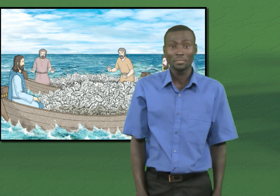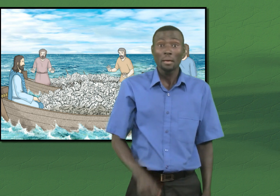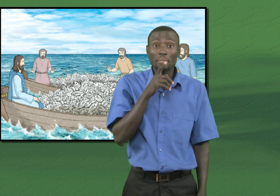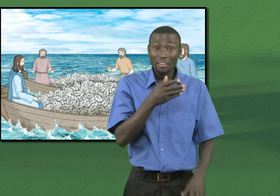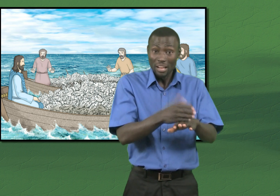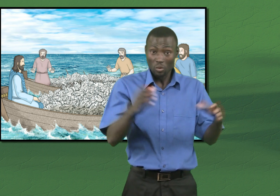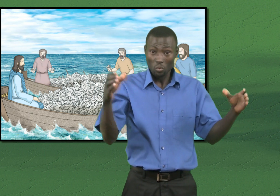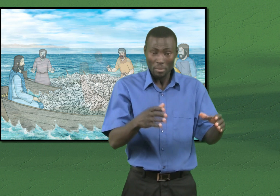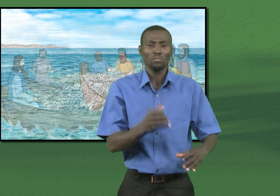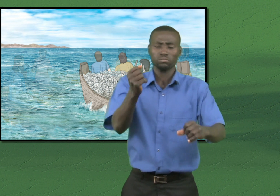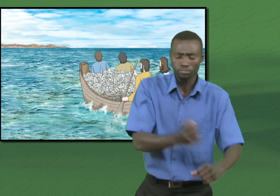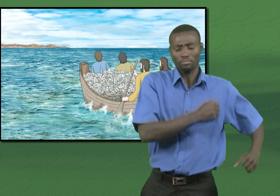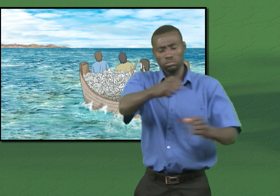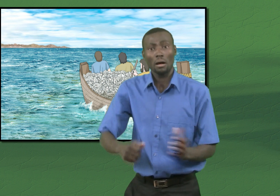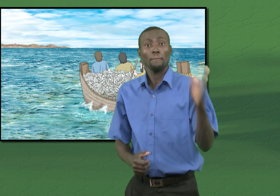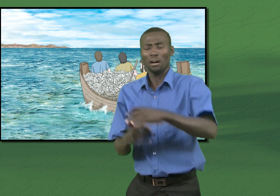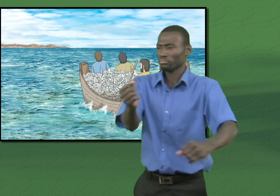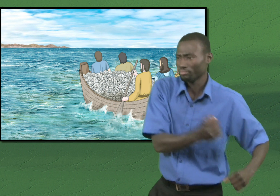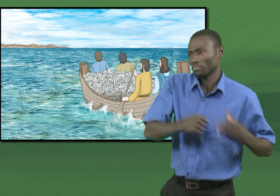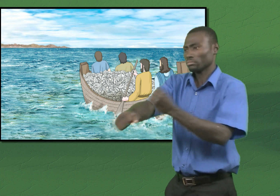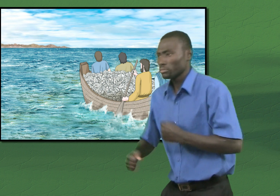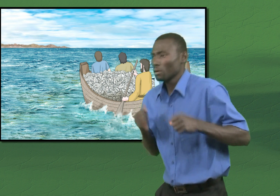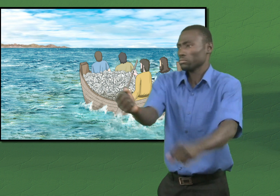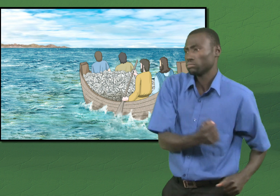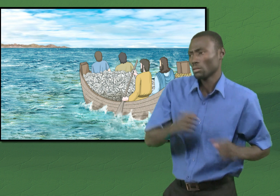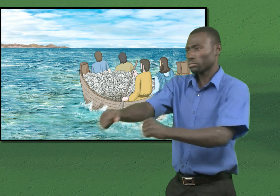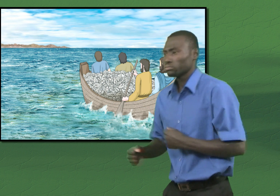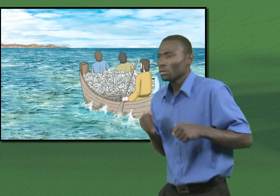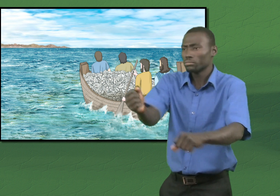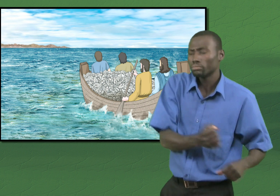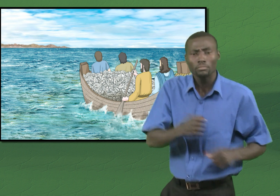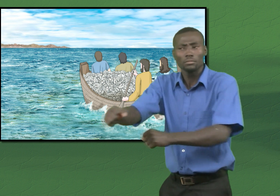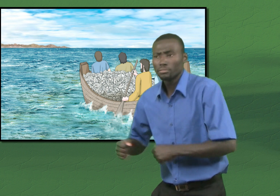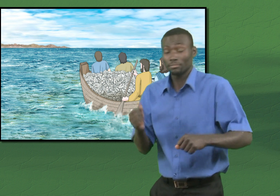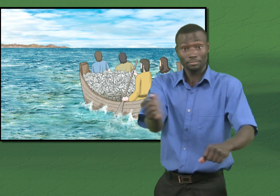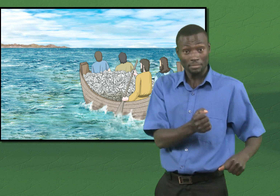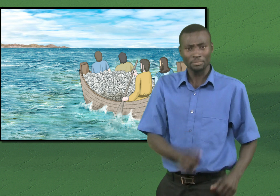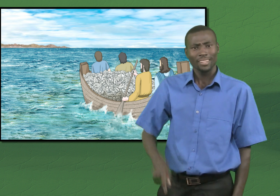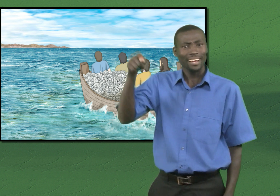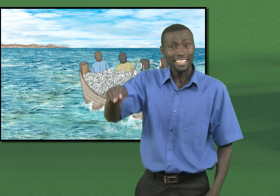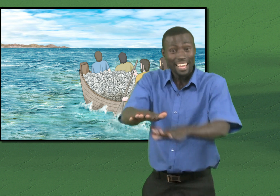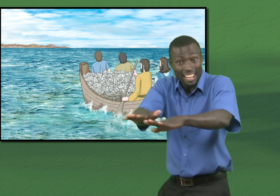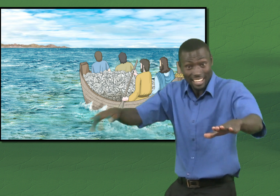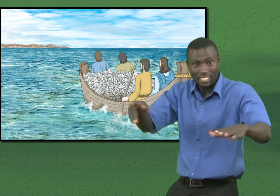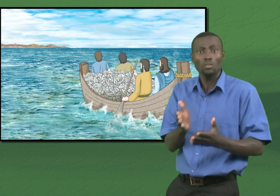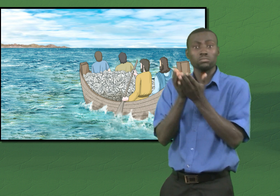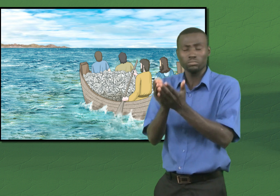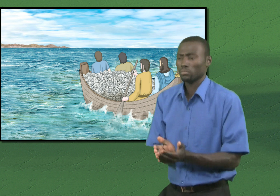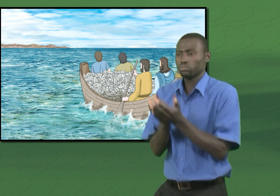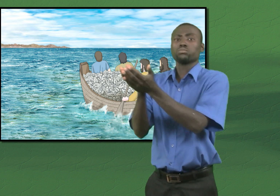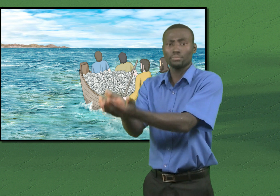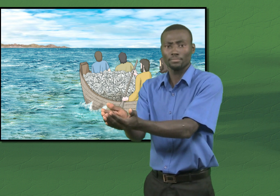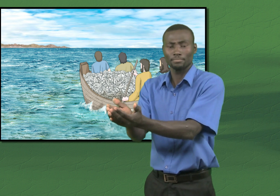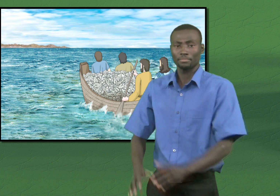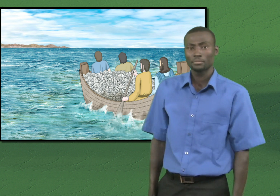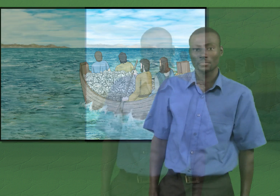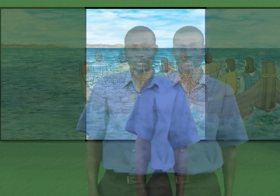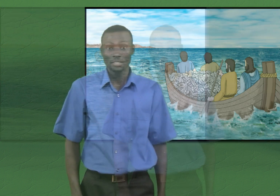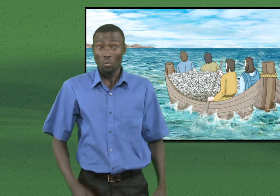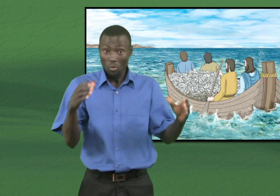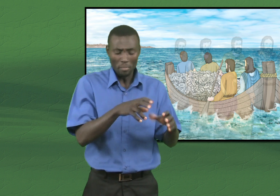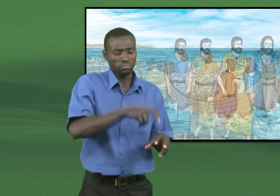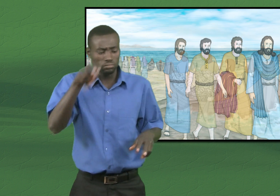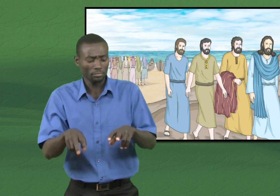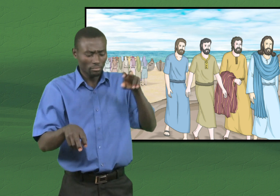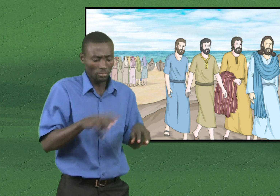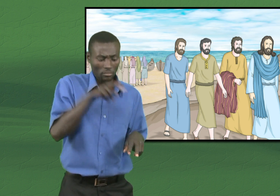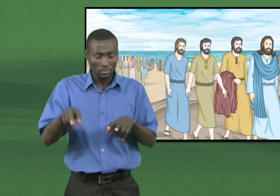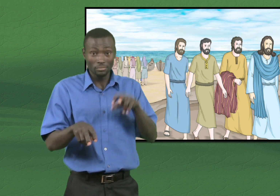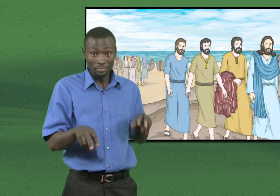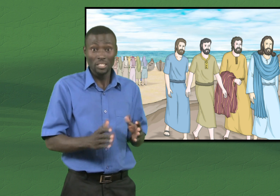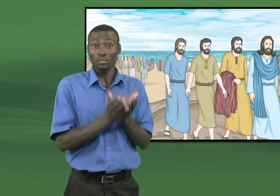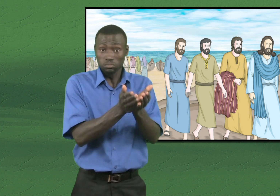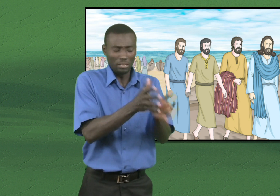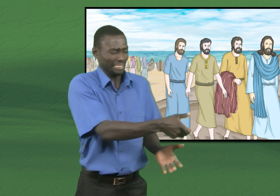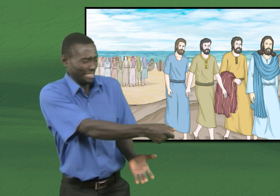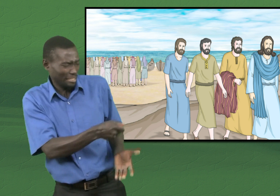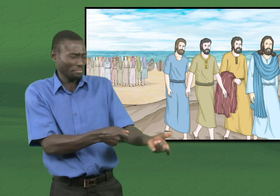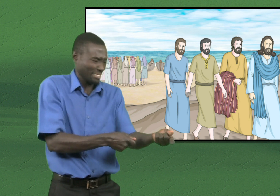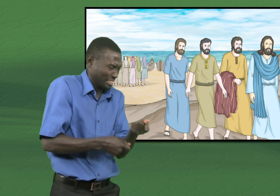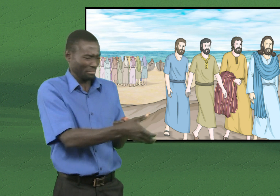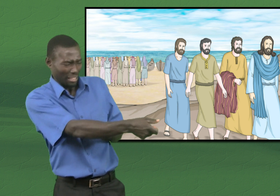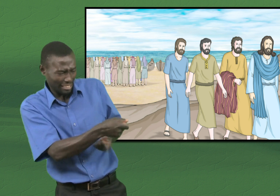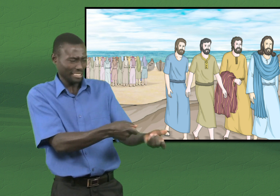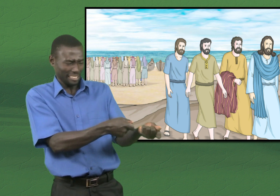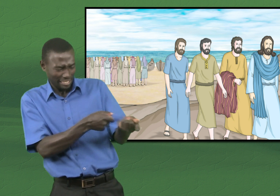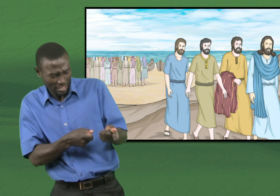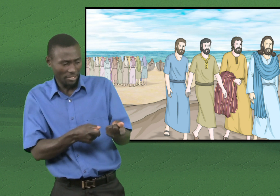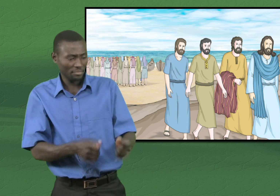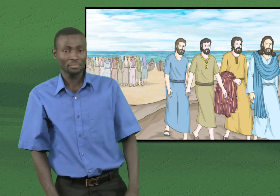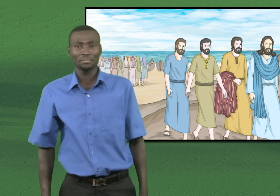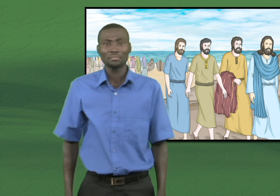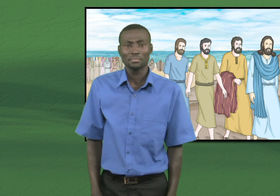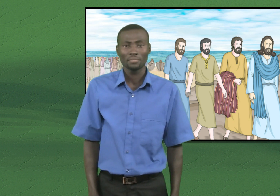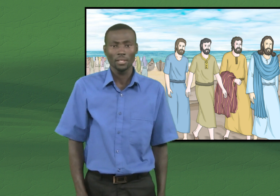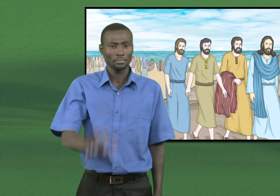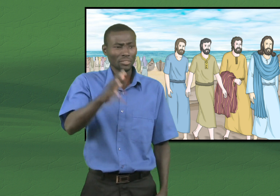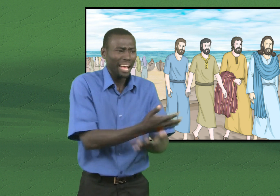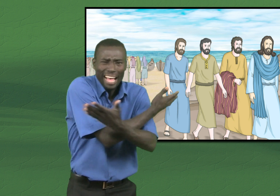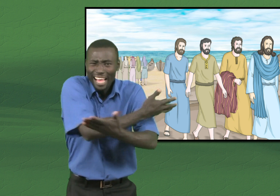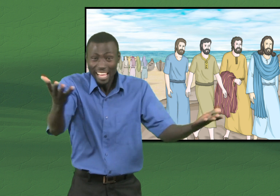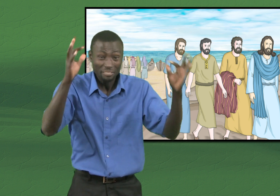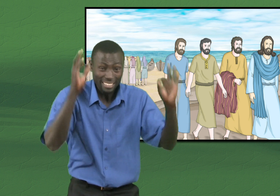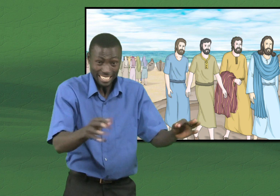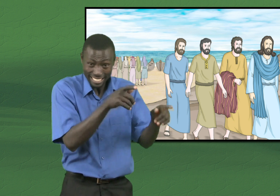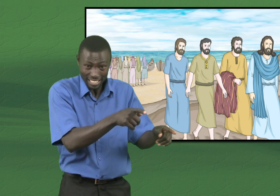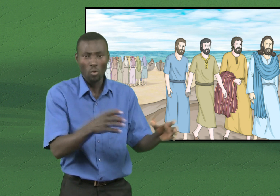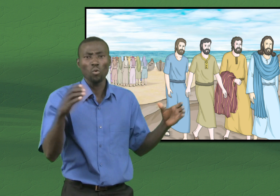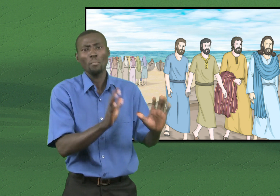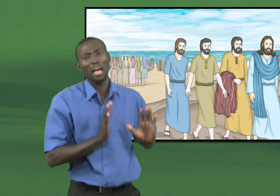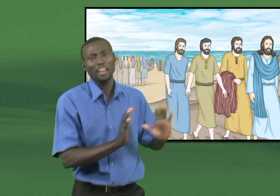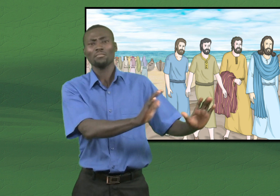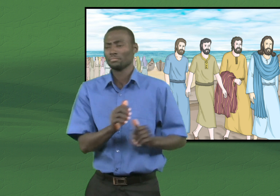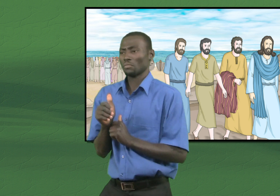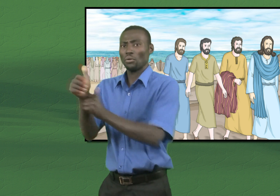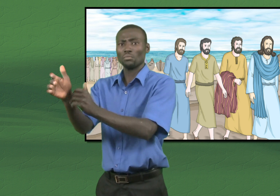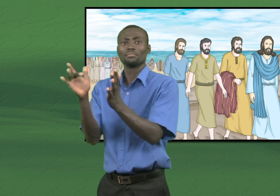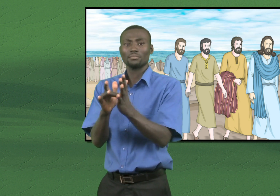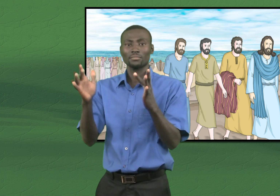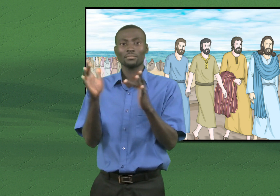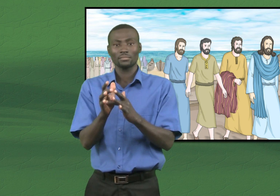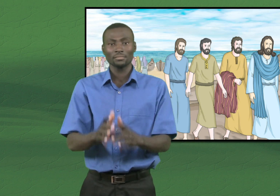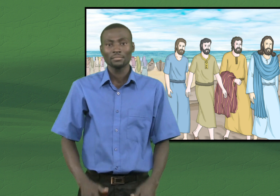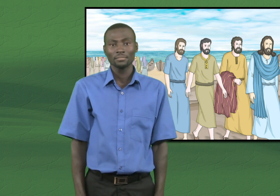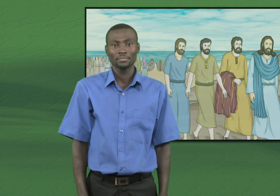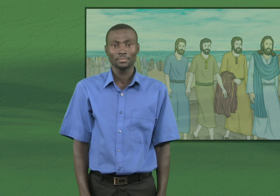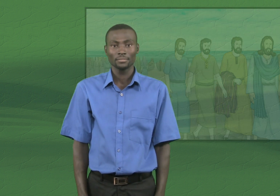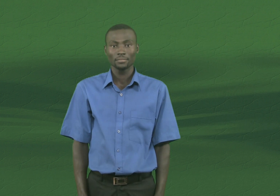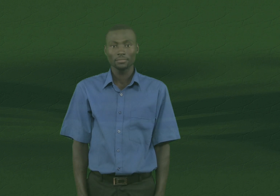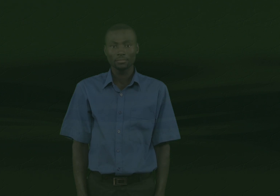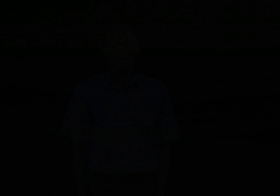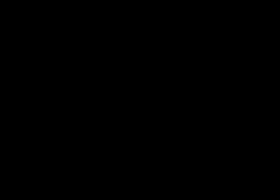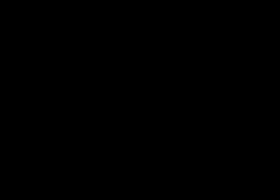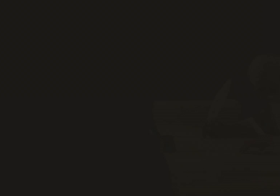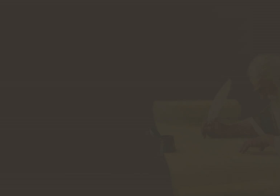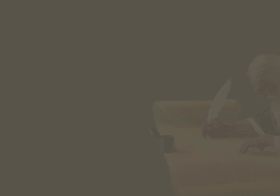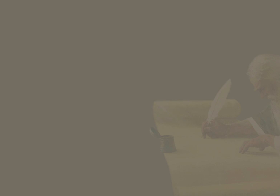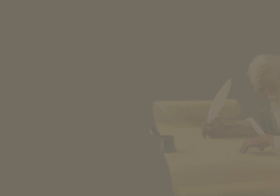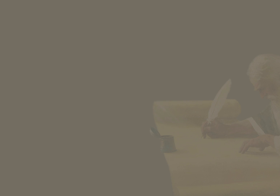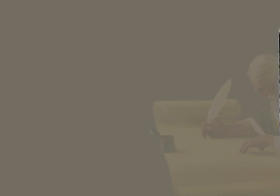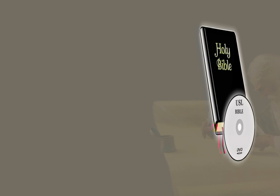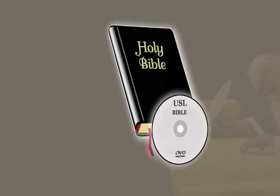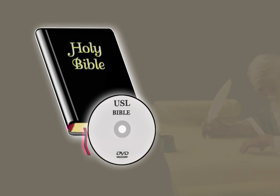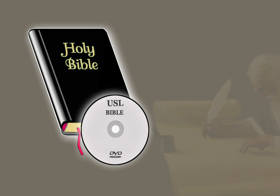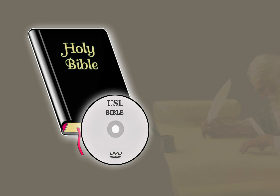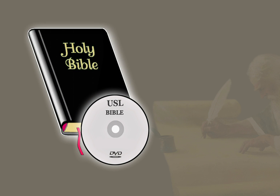And when they had brought their boats ashore, they left everything and followed Him.